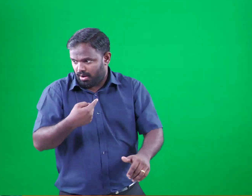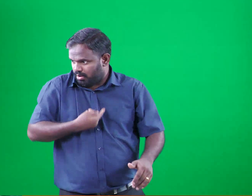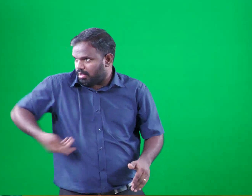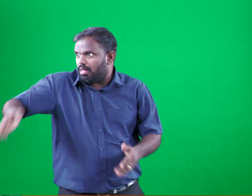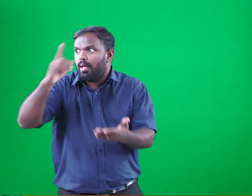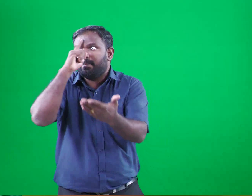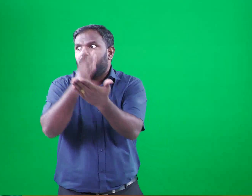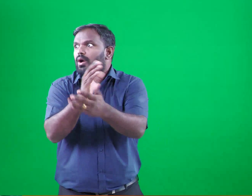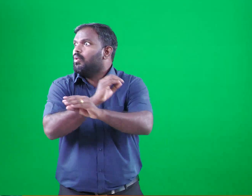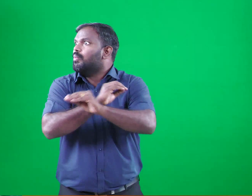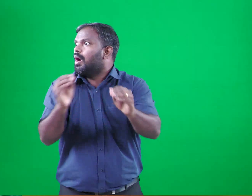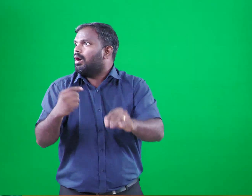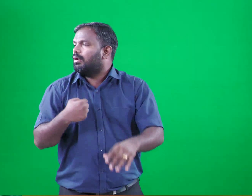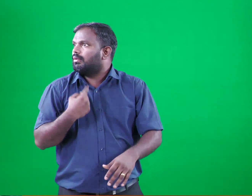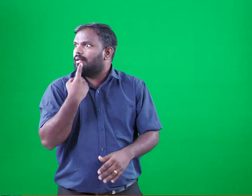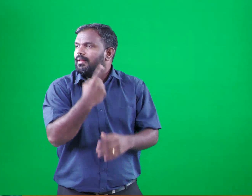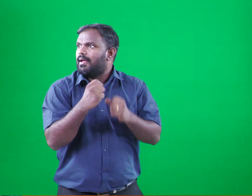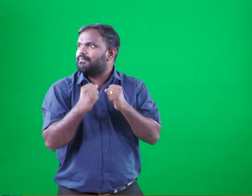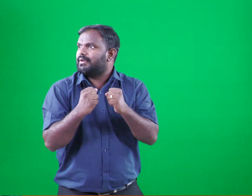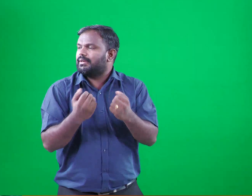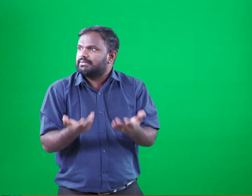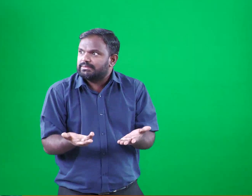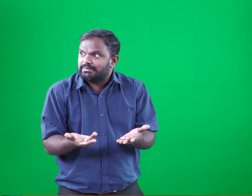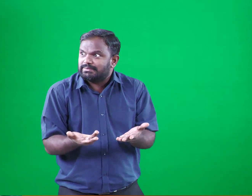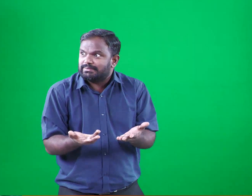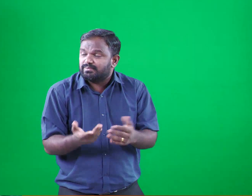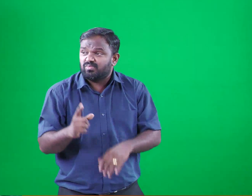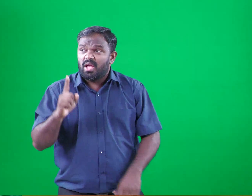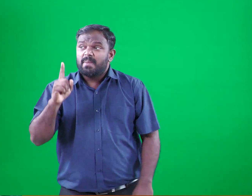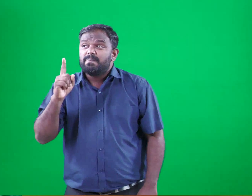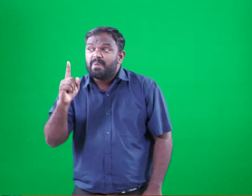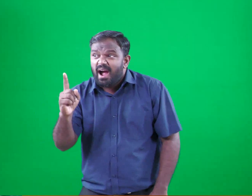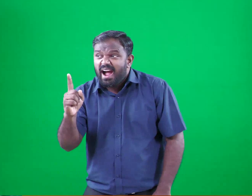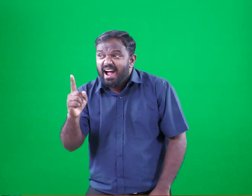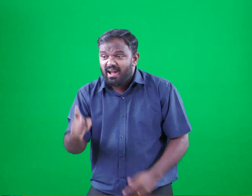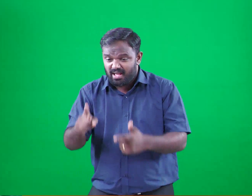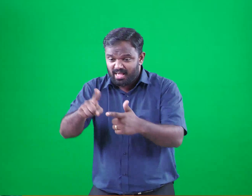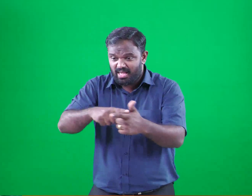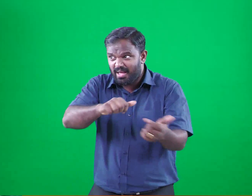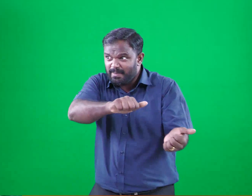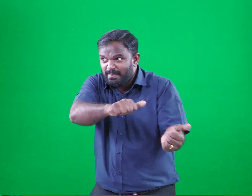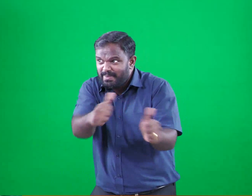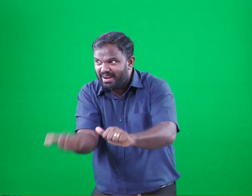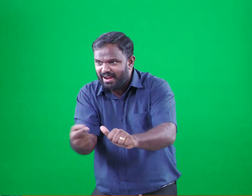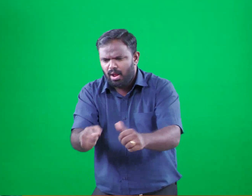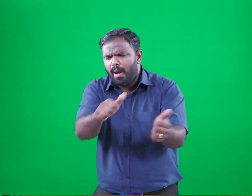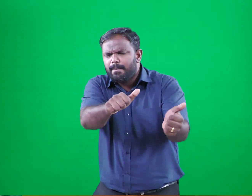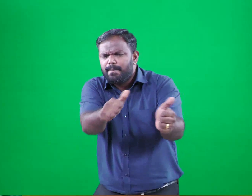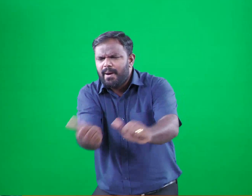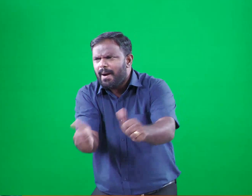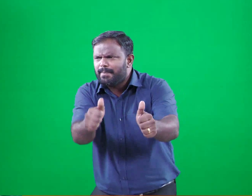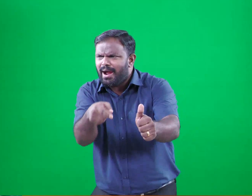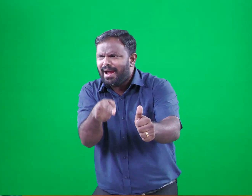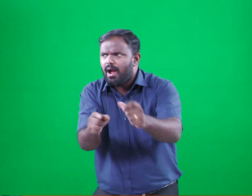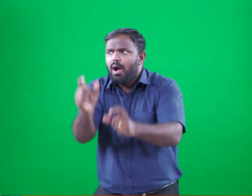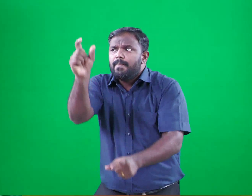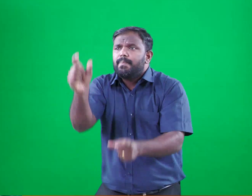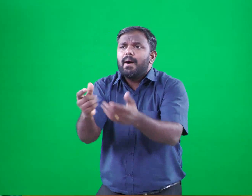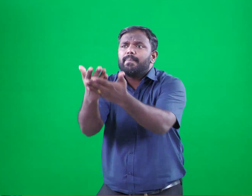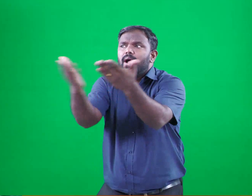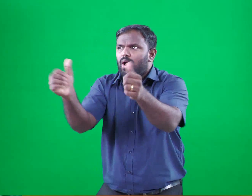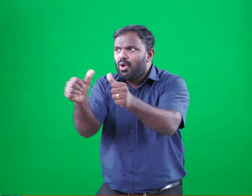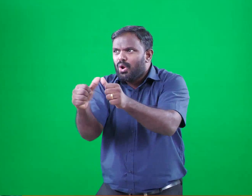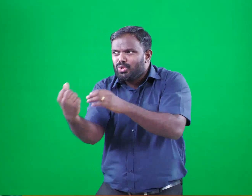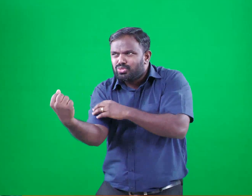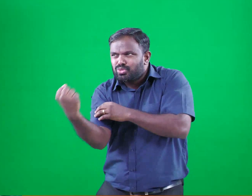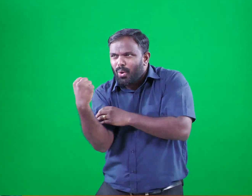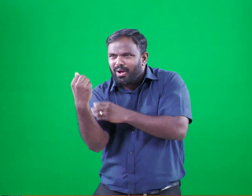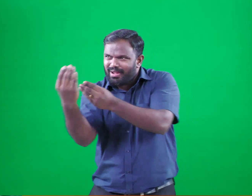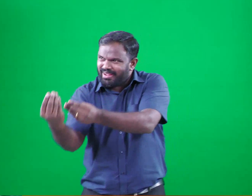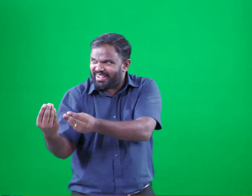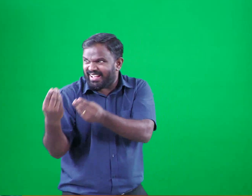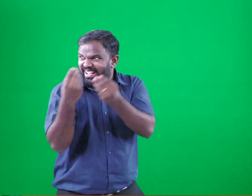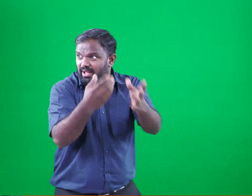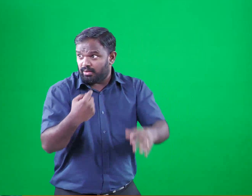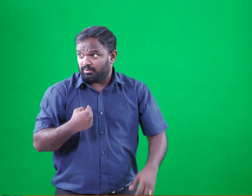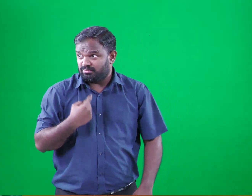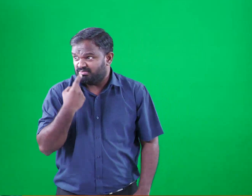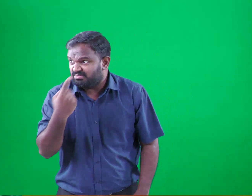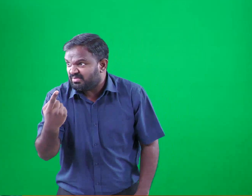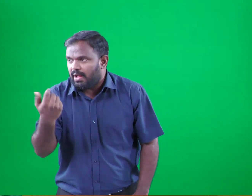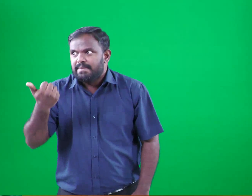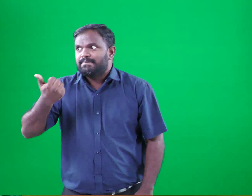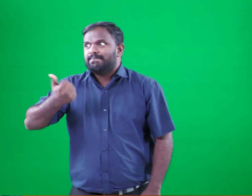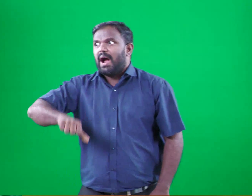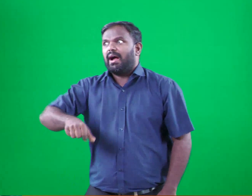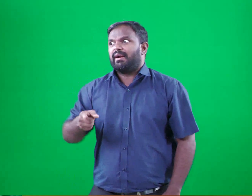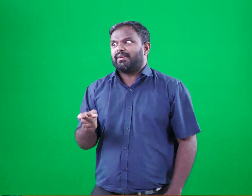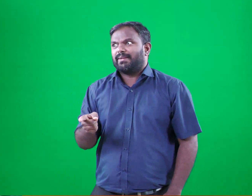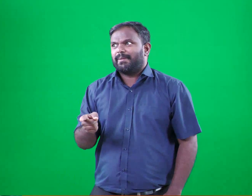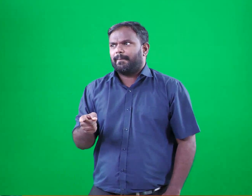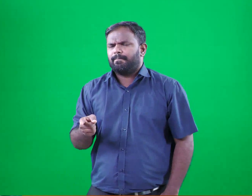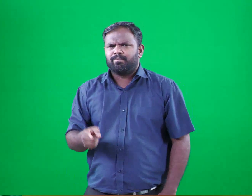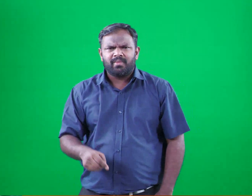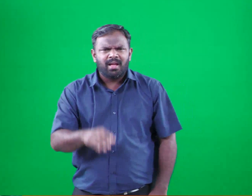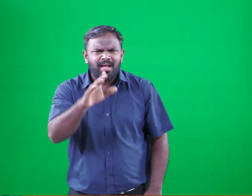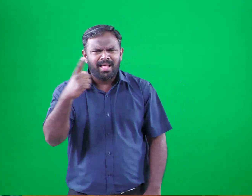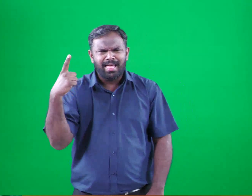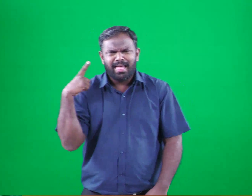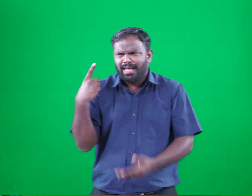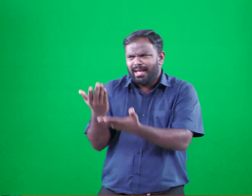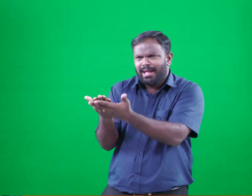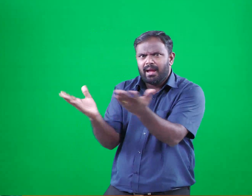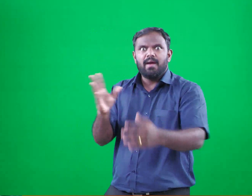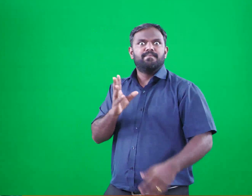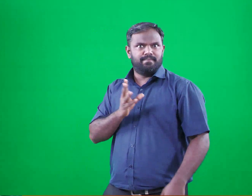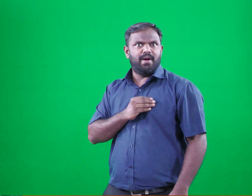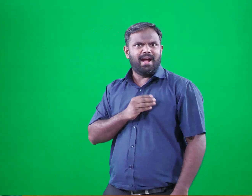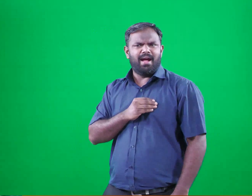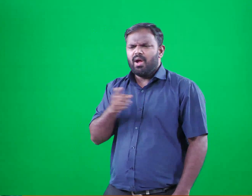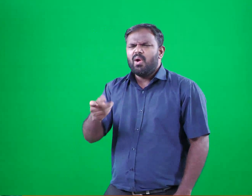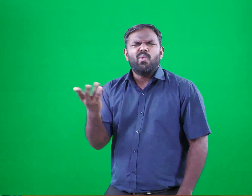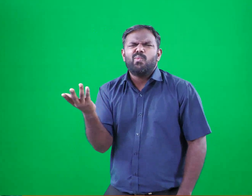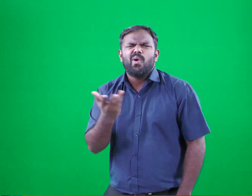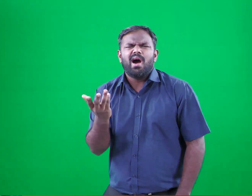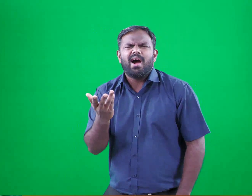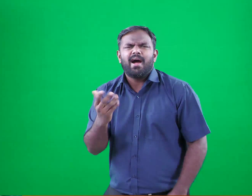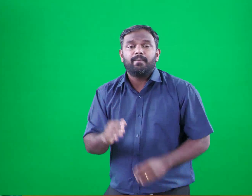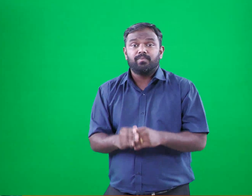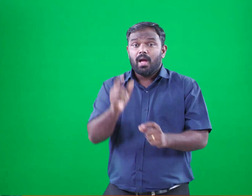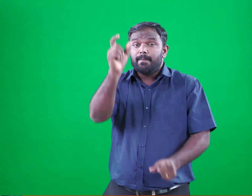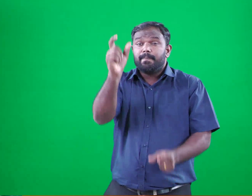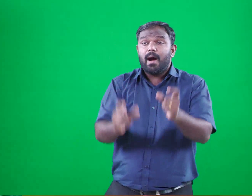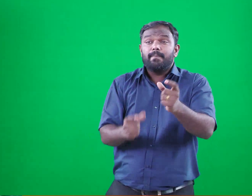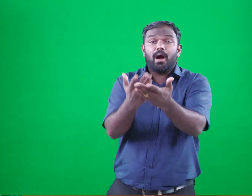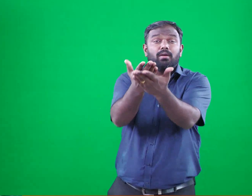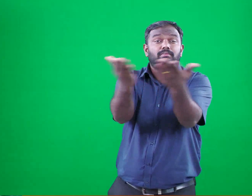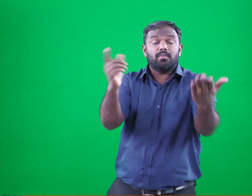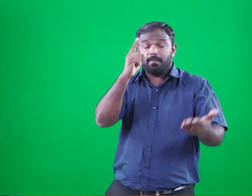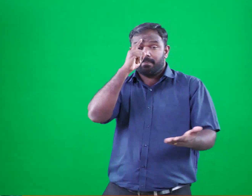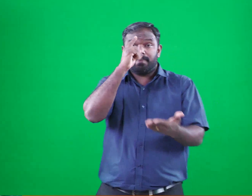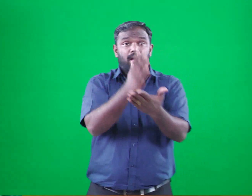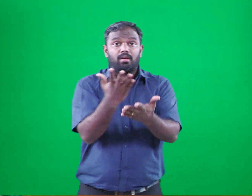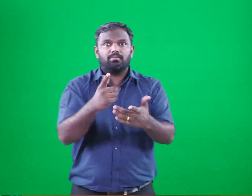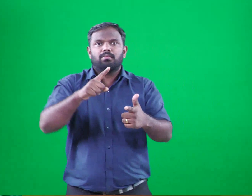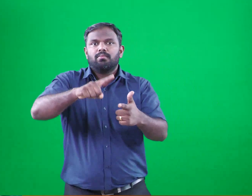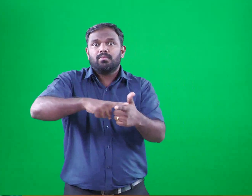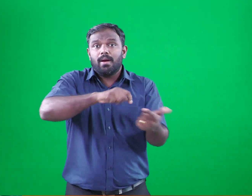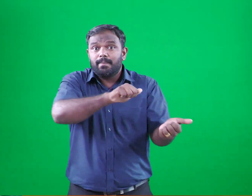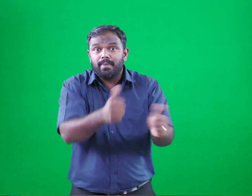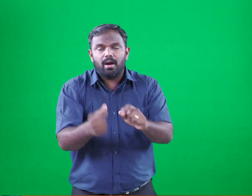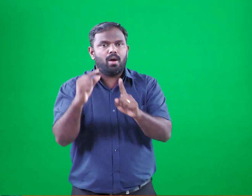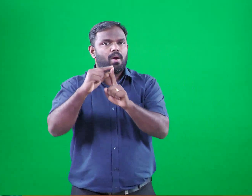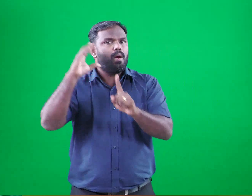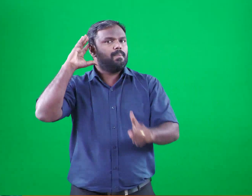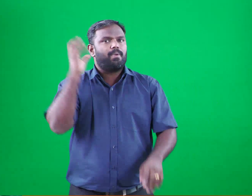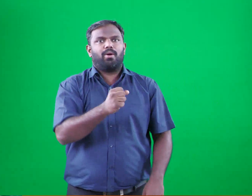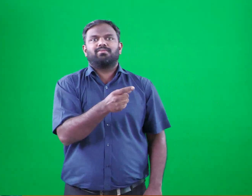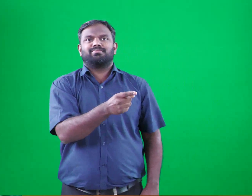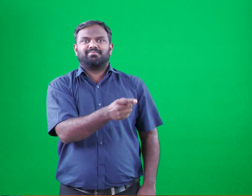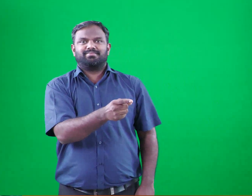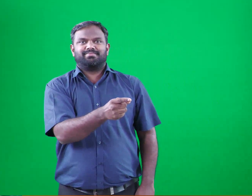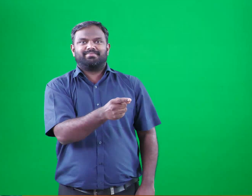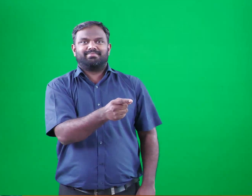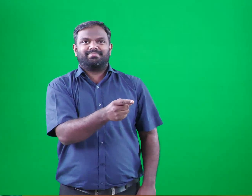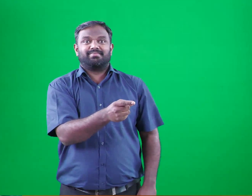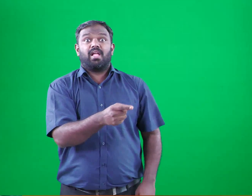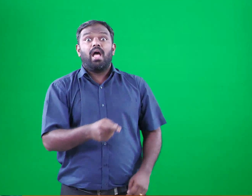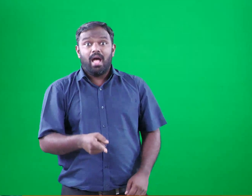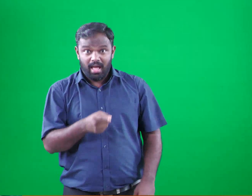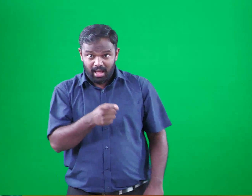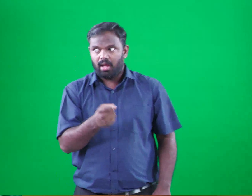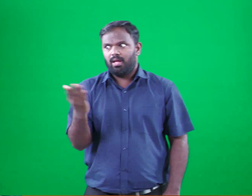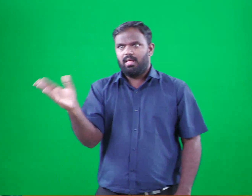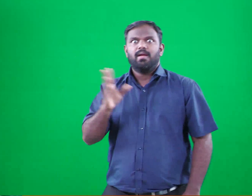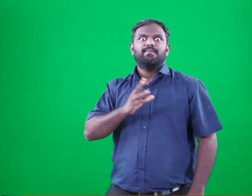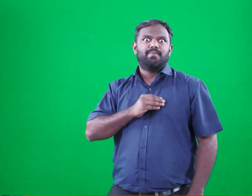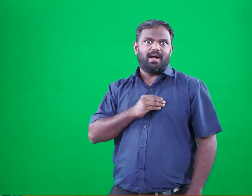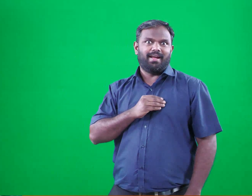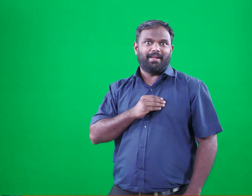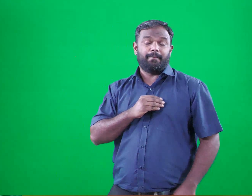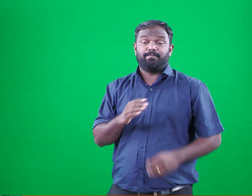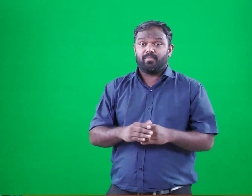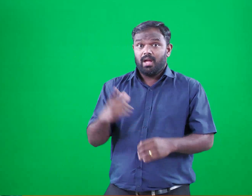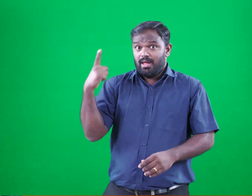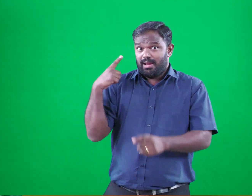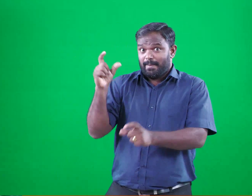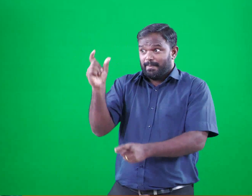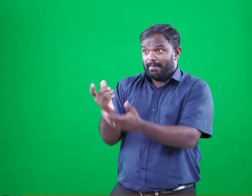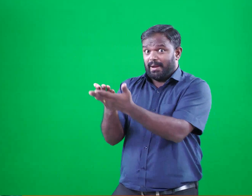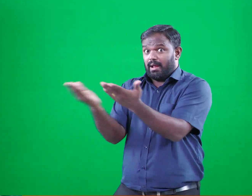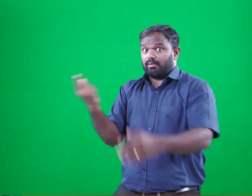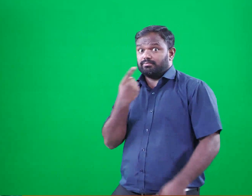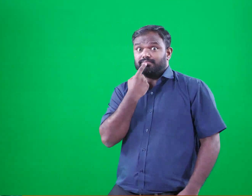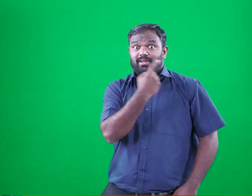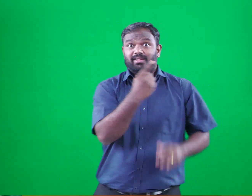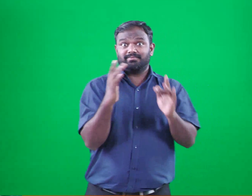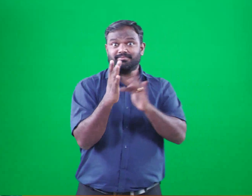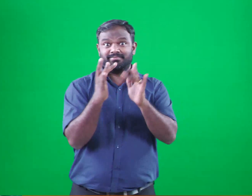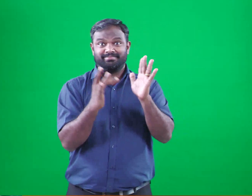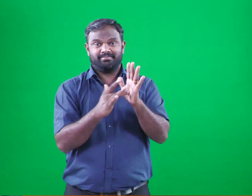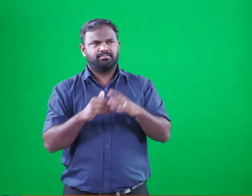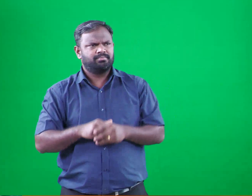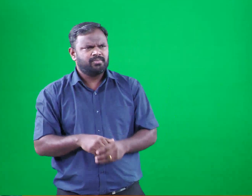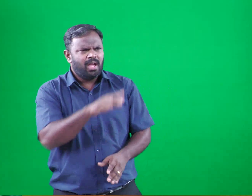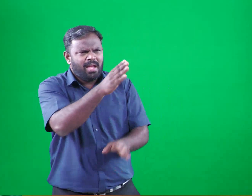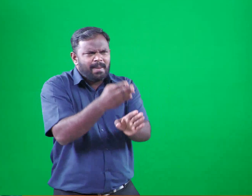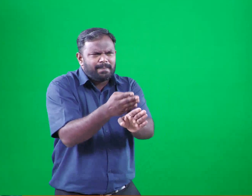But if we say, ' From men '..." they were afraid of the people, for they all held that John truly was a prophet.